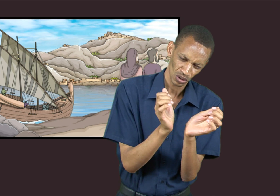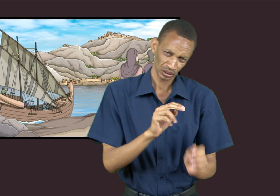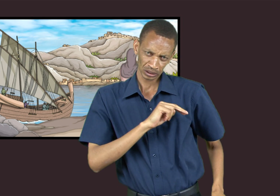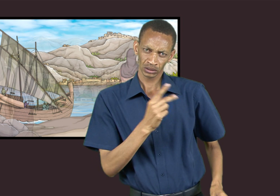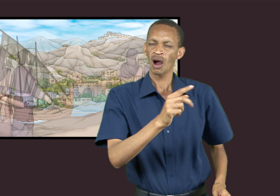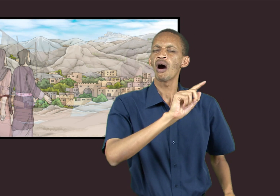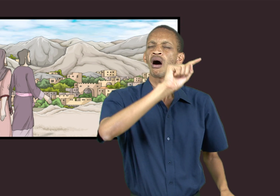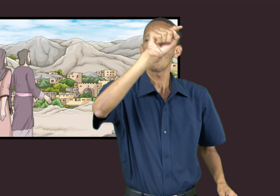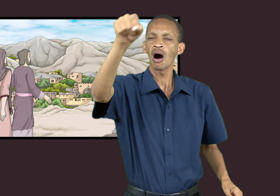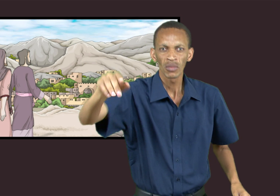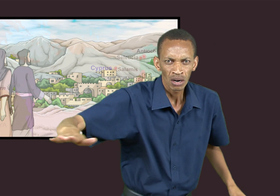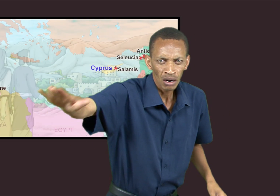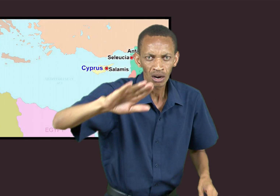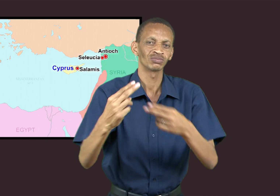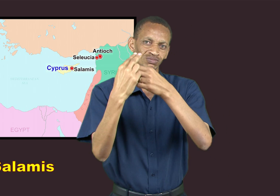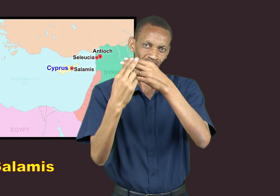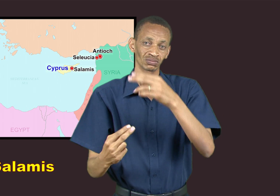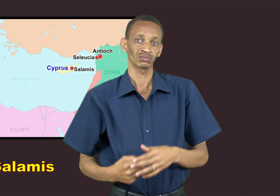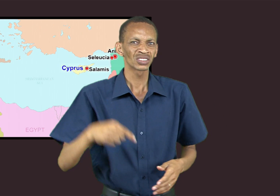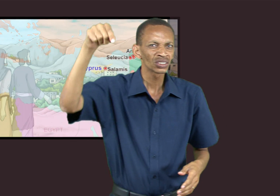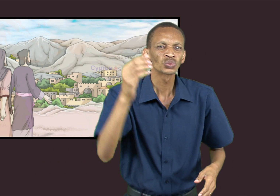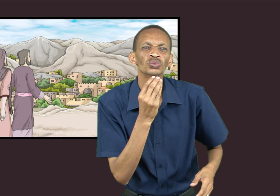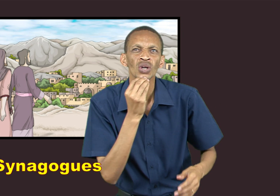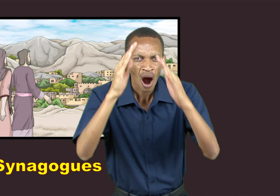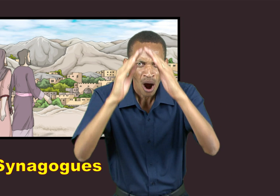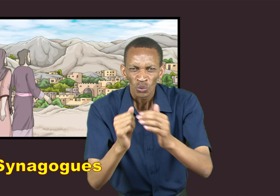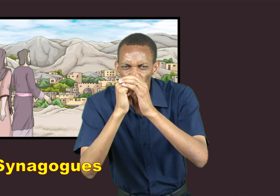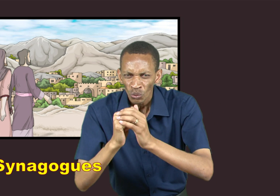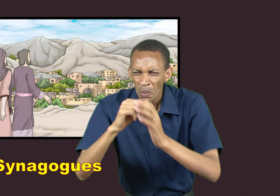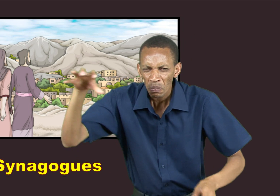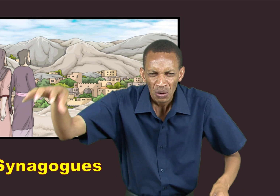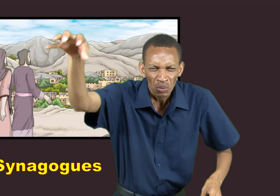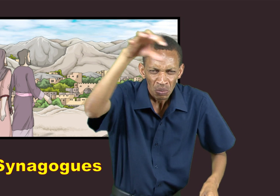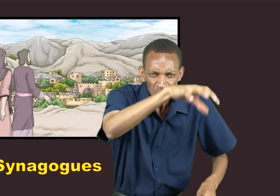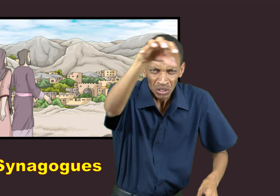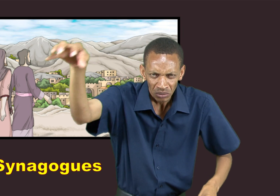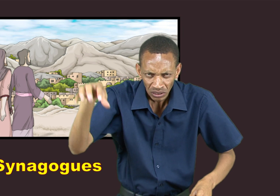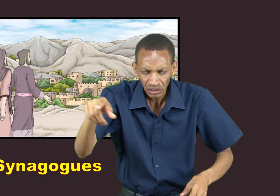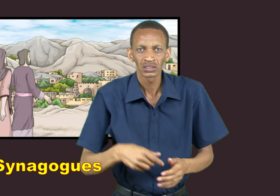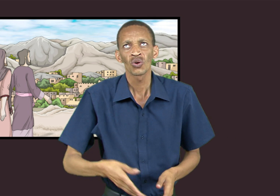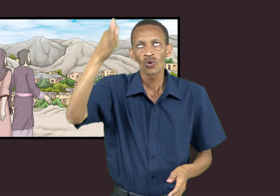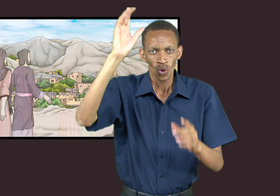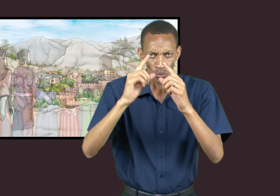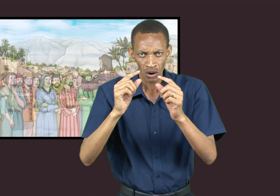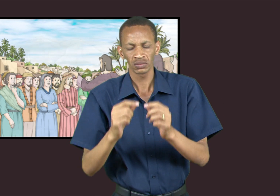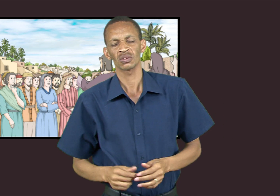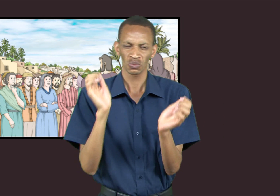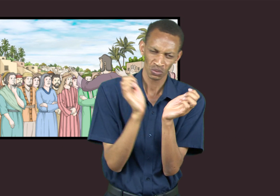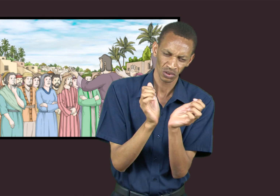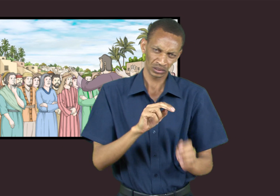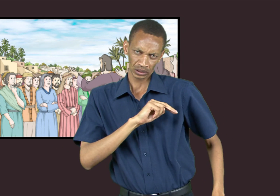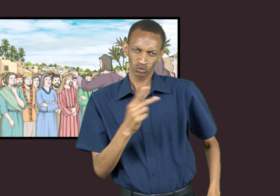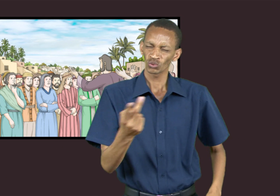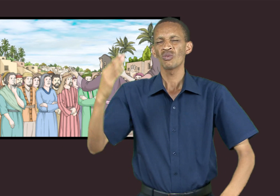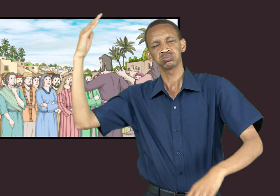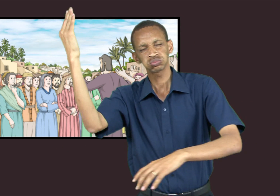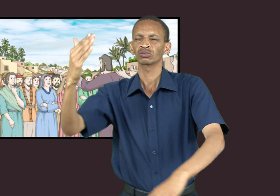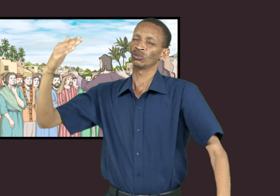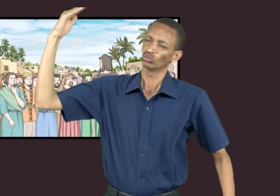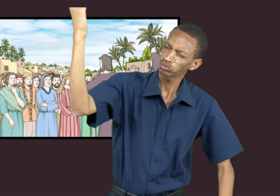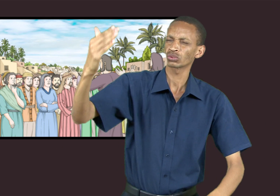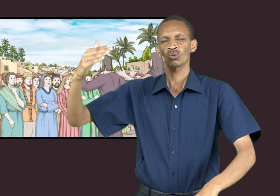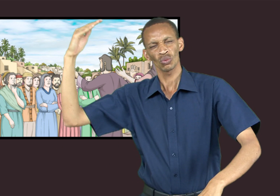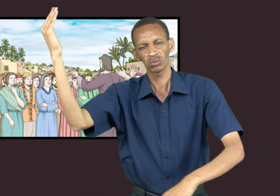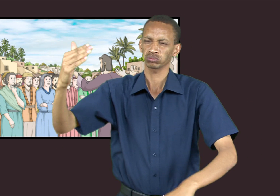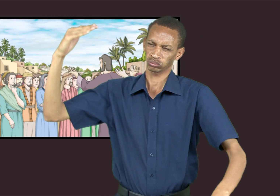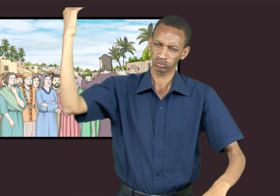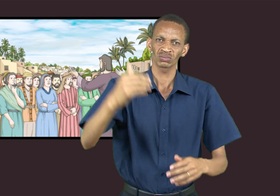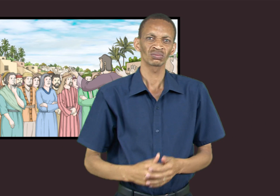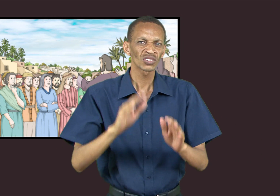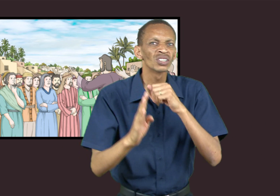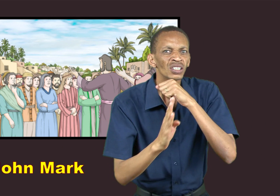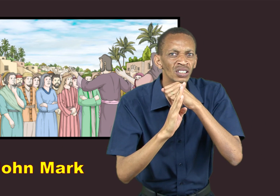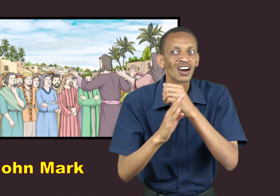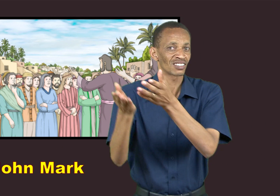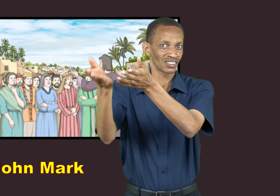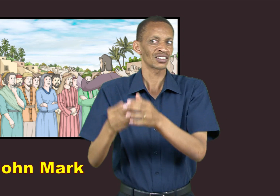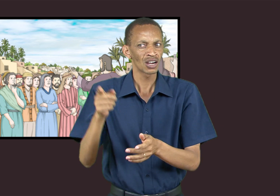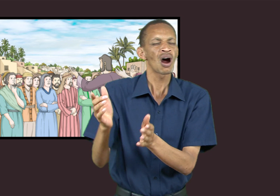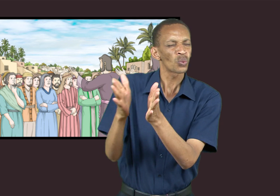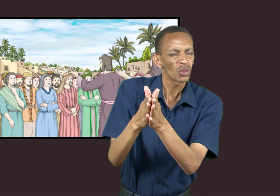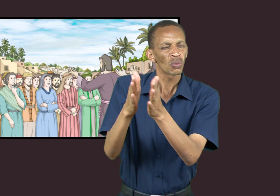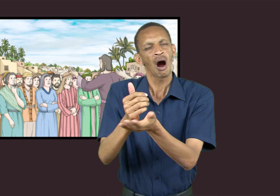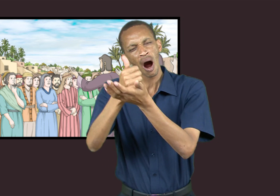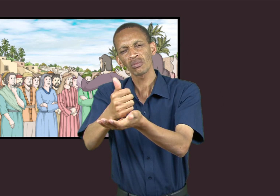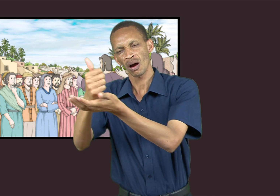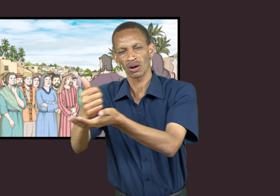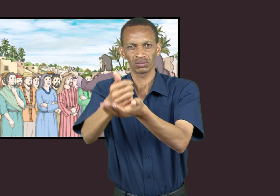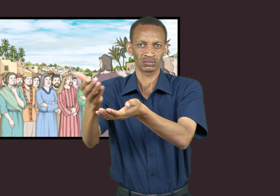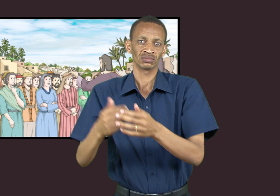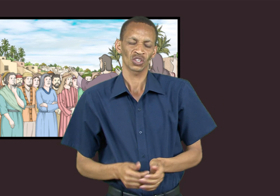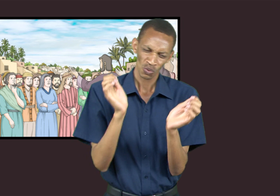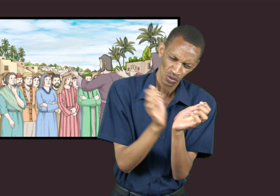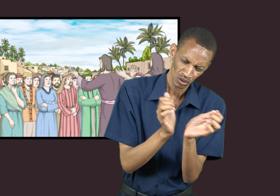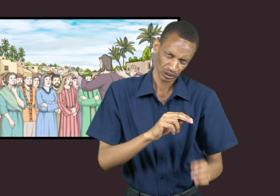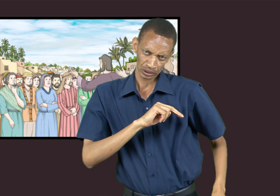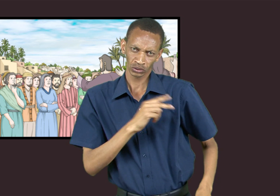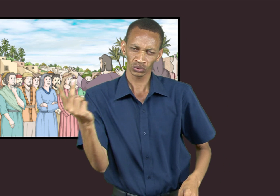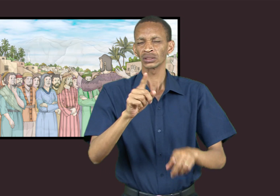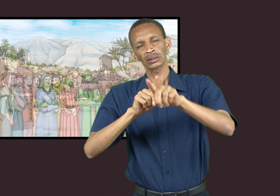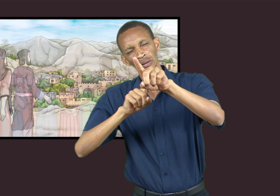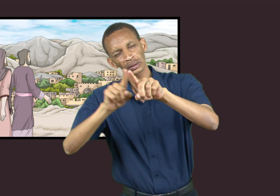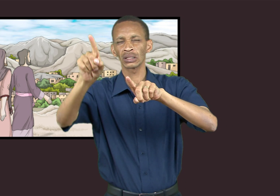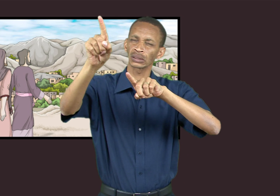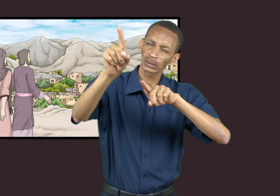When they arrived at Salamis, they proclaimed the word of God in the Jewish synagogues. And John was with them as their helper.